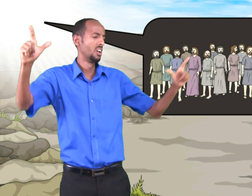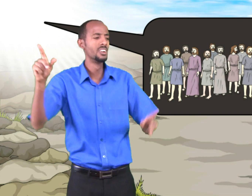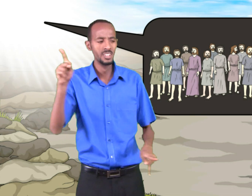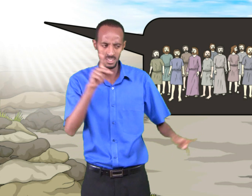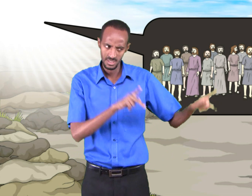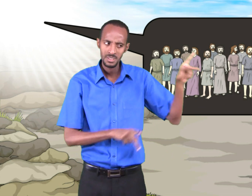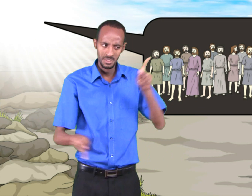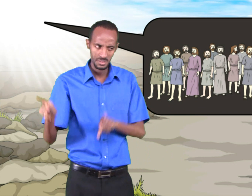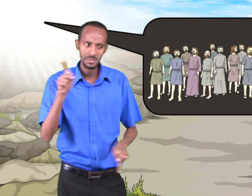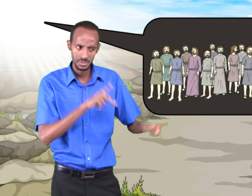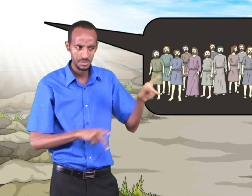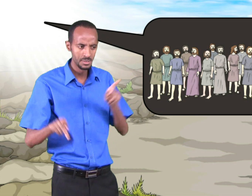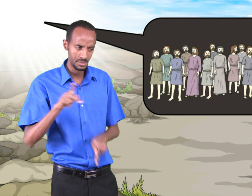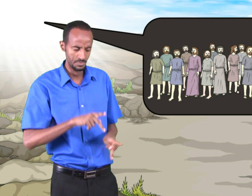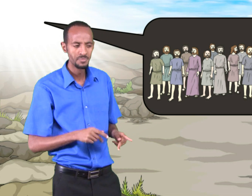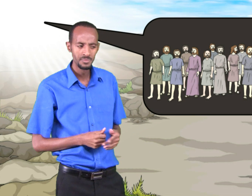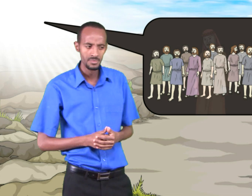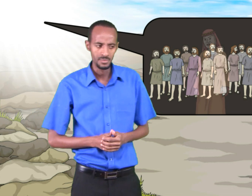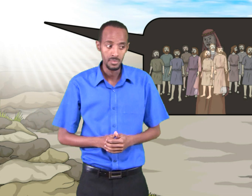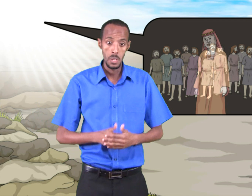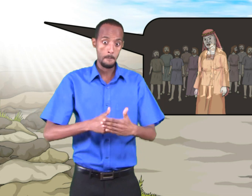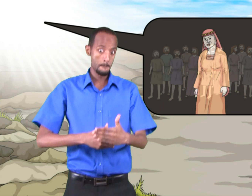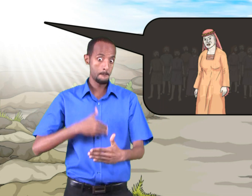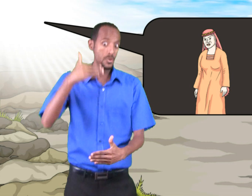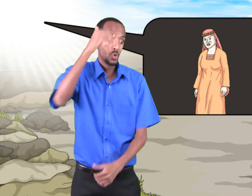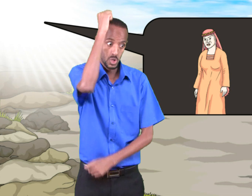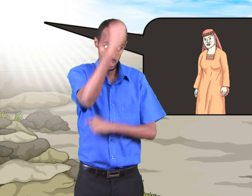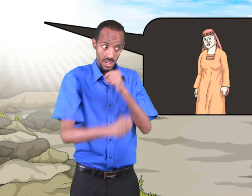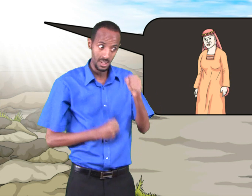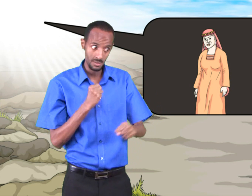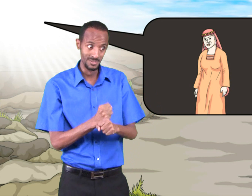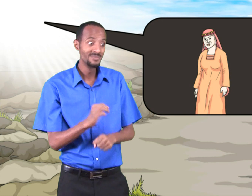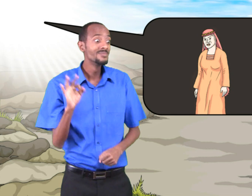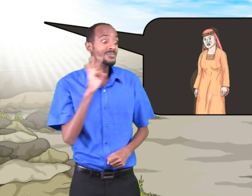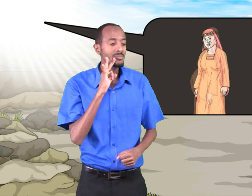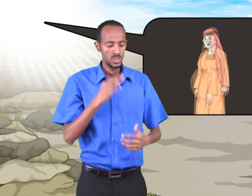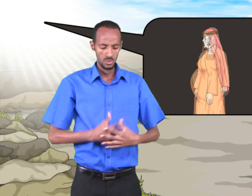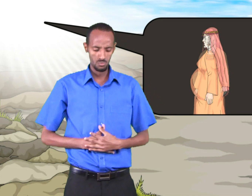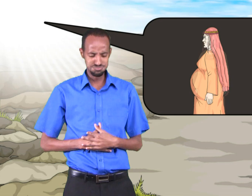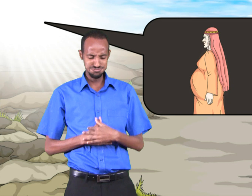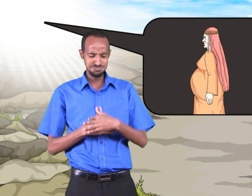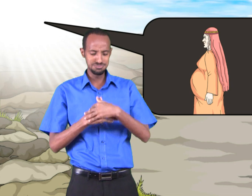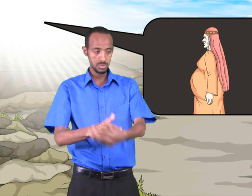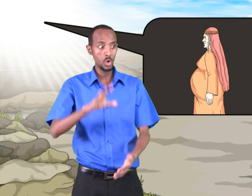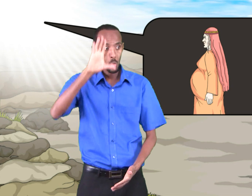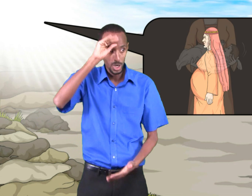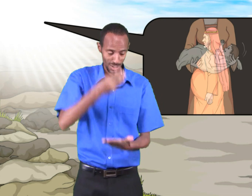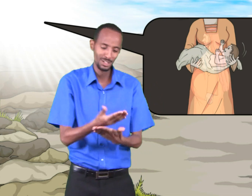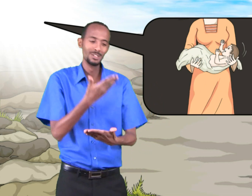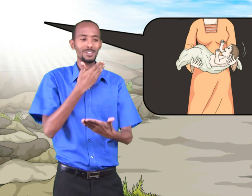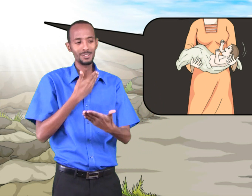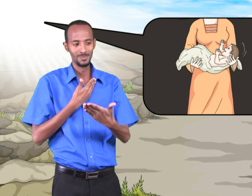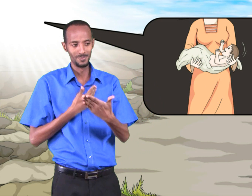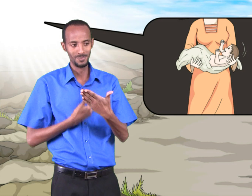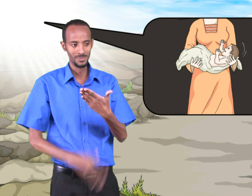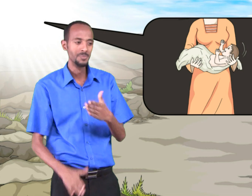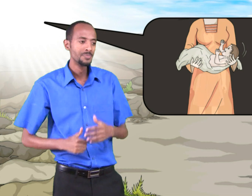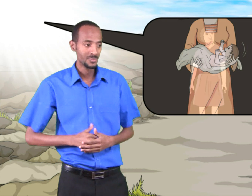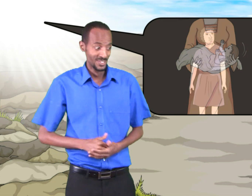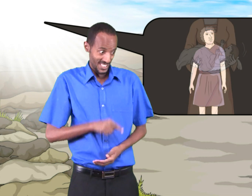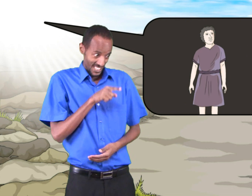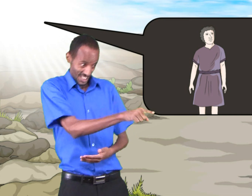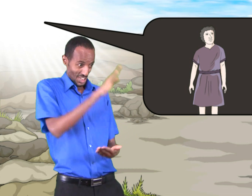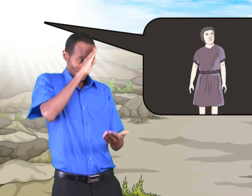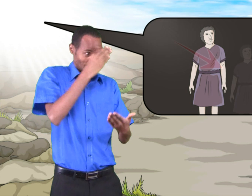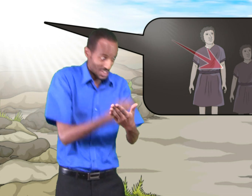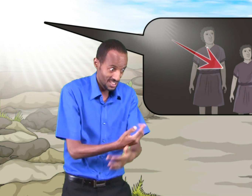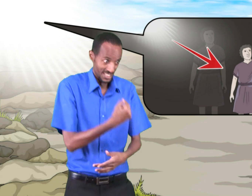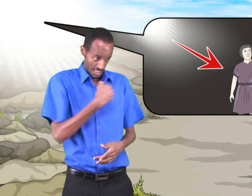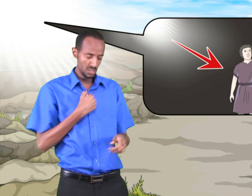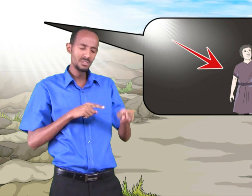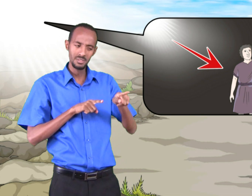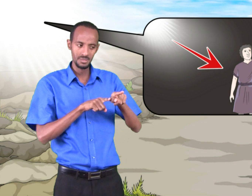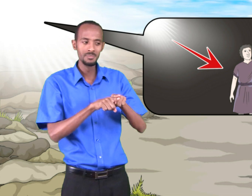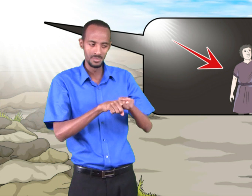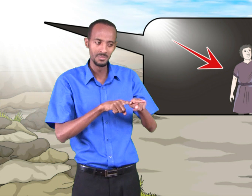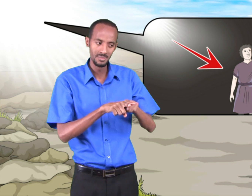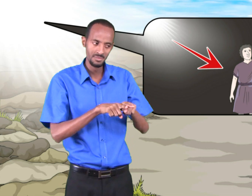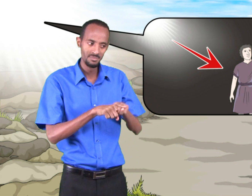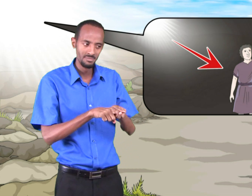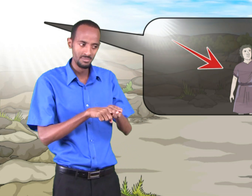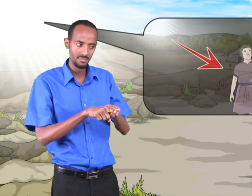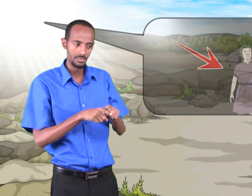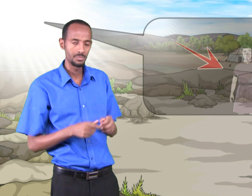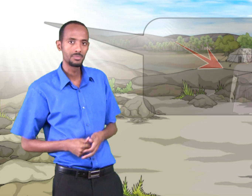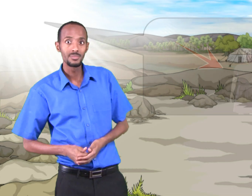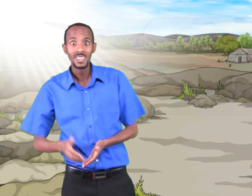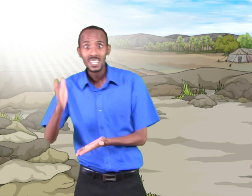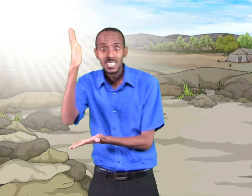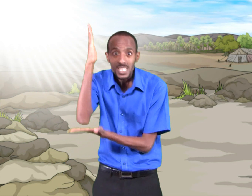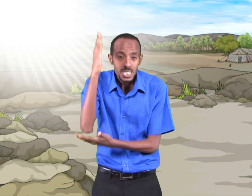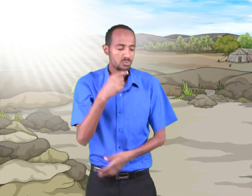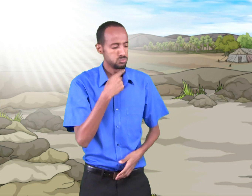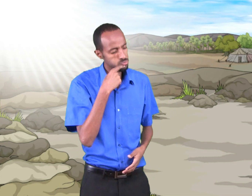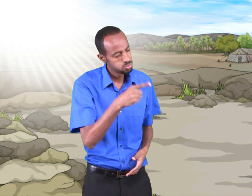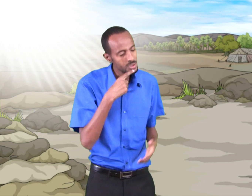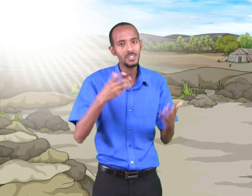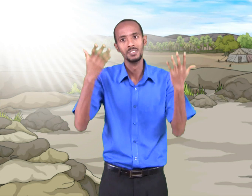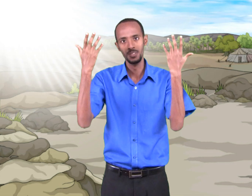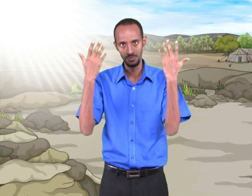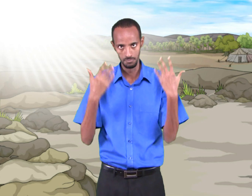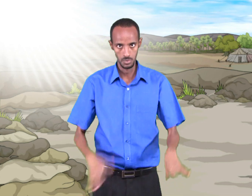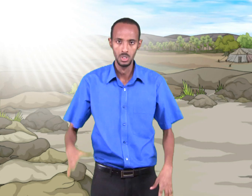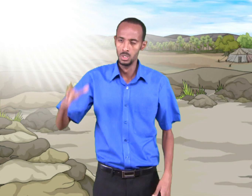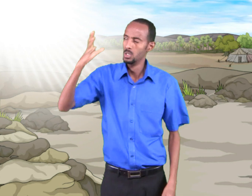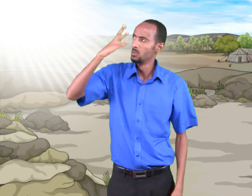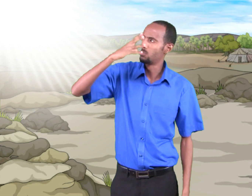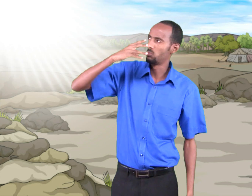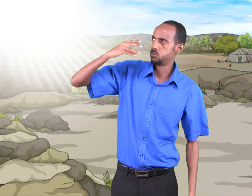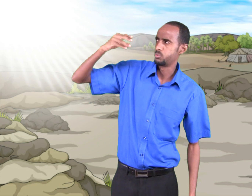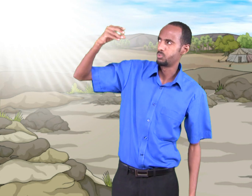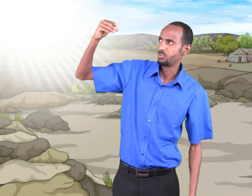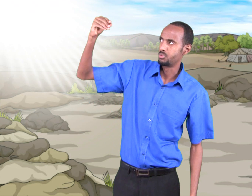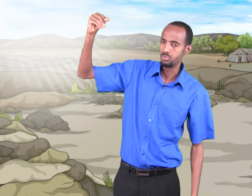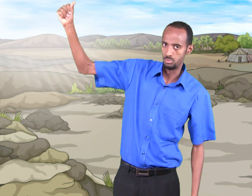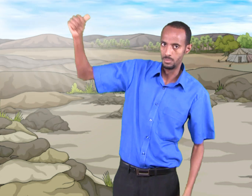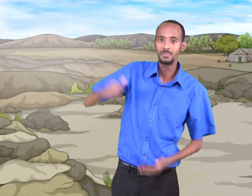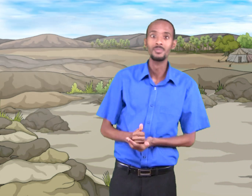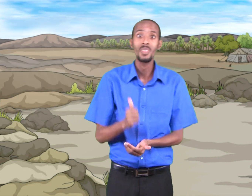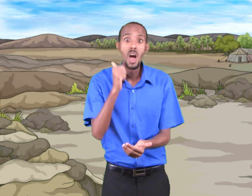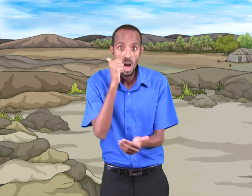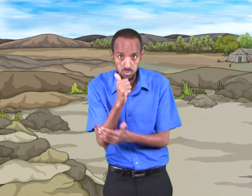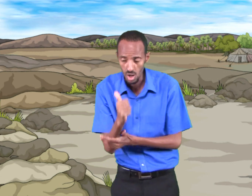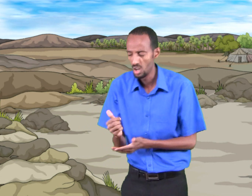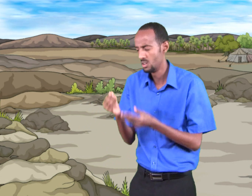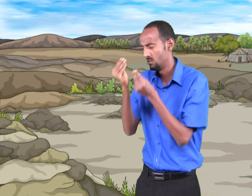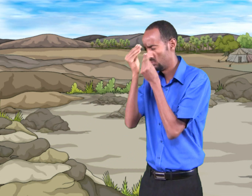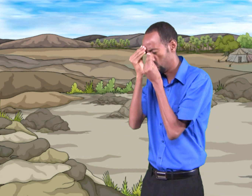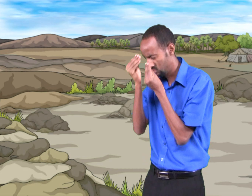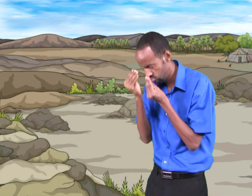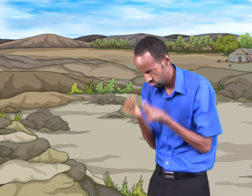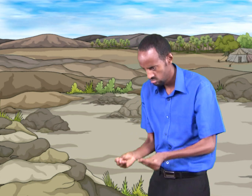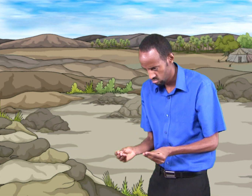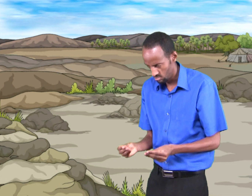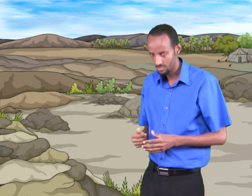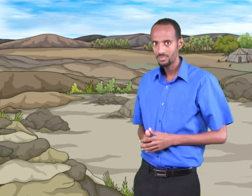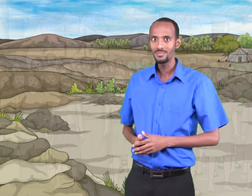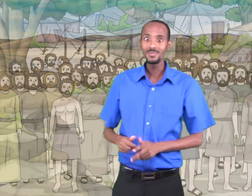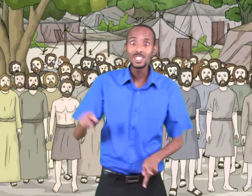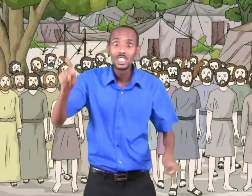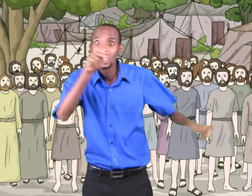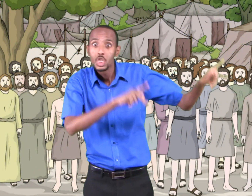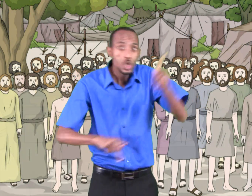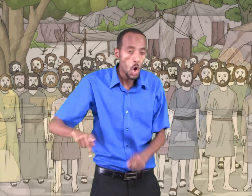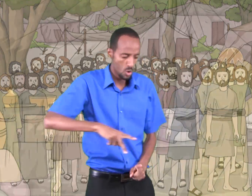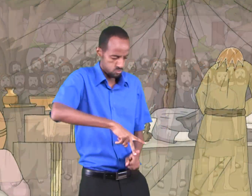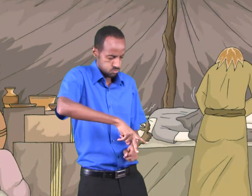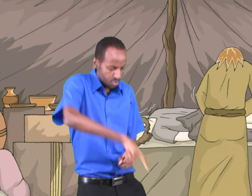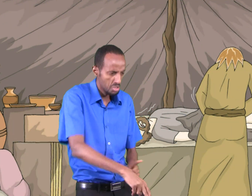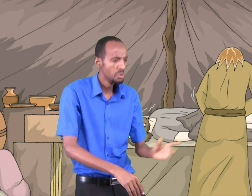But I will establish My covenant with Isaac, whom Sarah will bear to you at this time next year.” When He had finished speaking with Abraham, God went up from him.